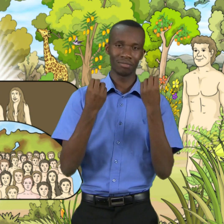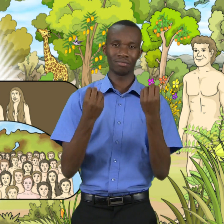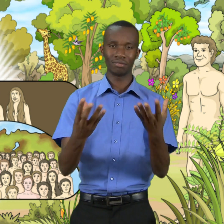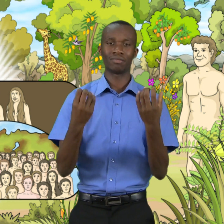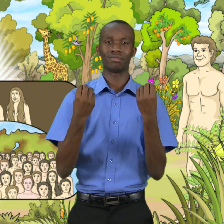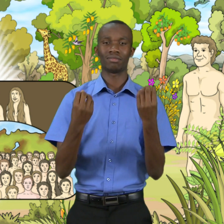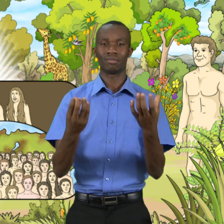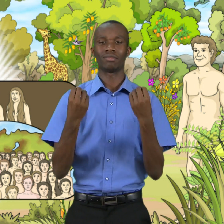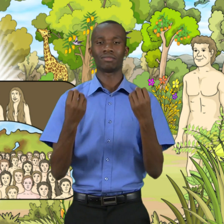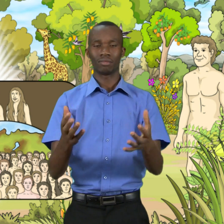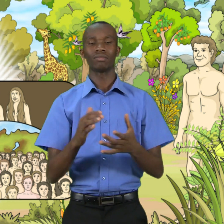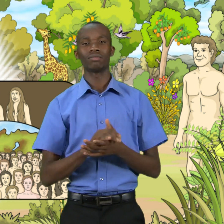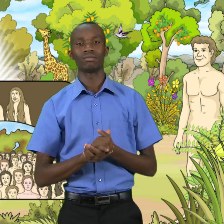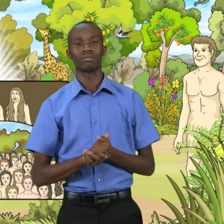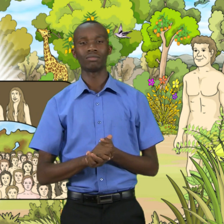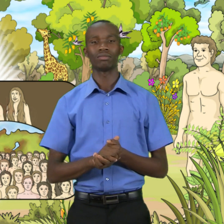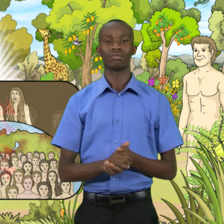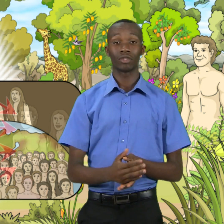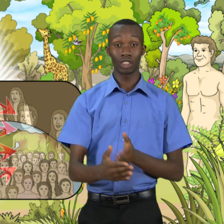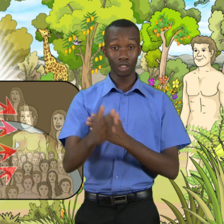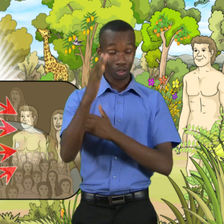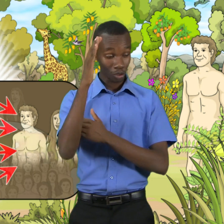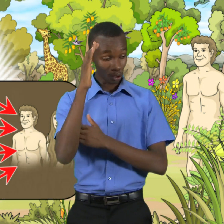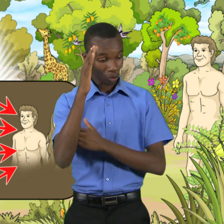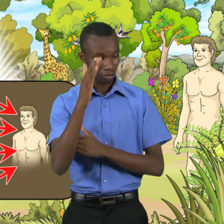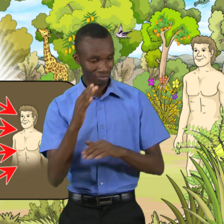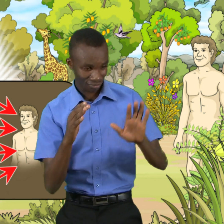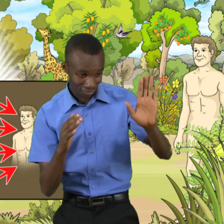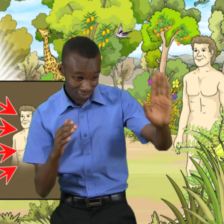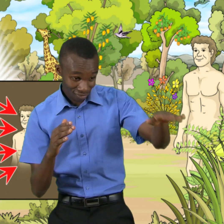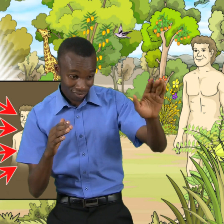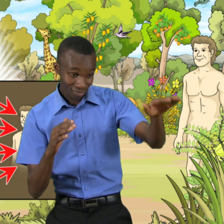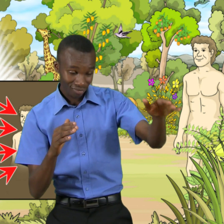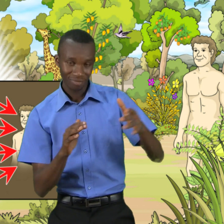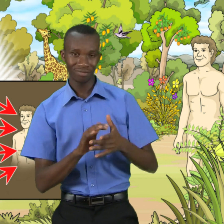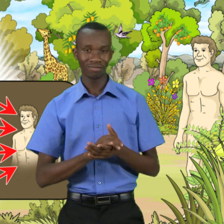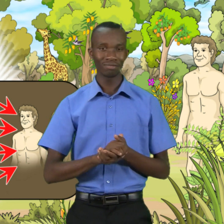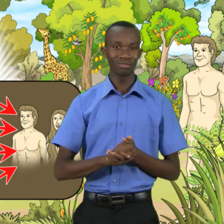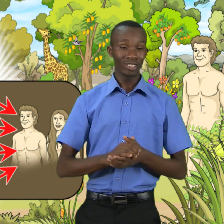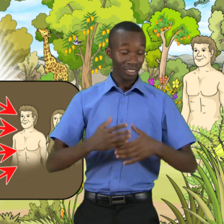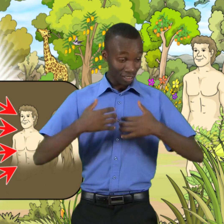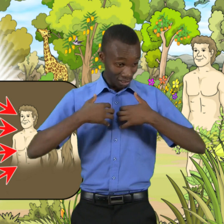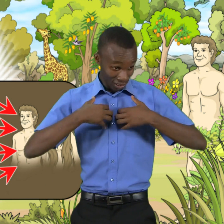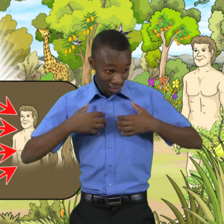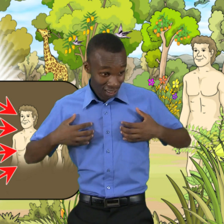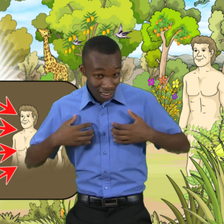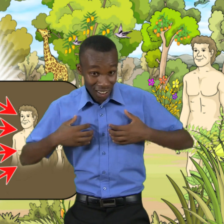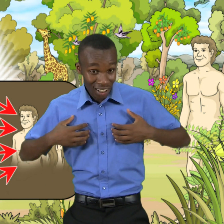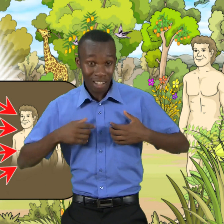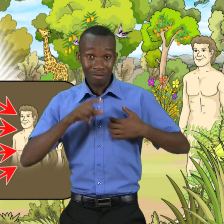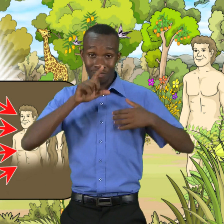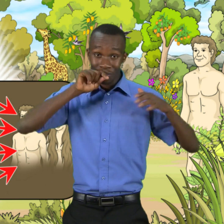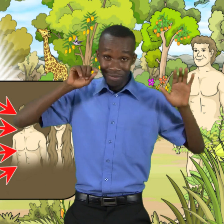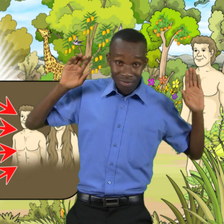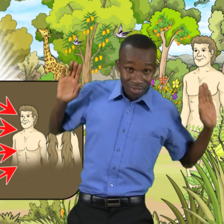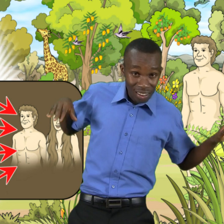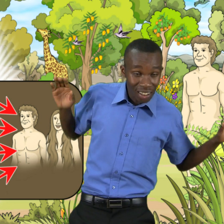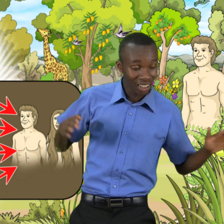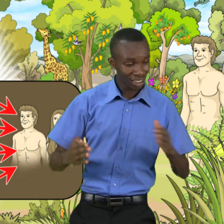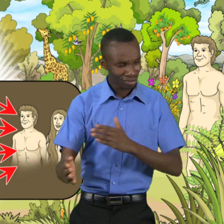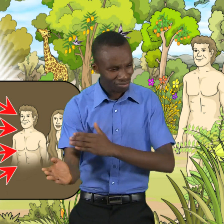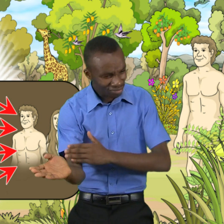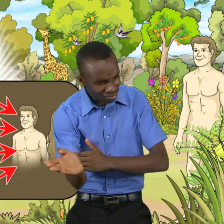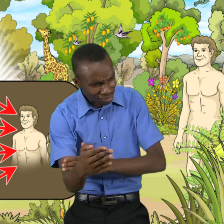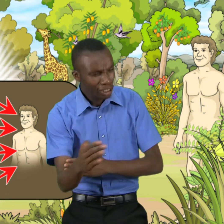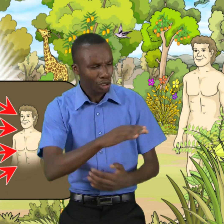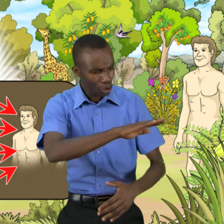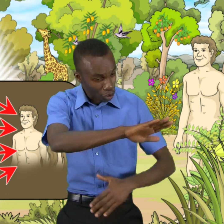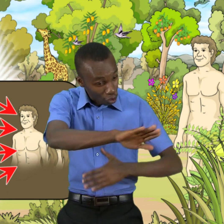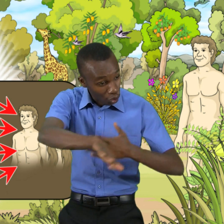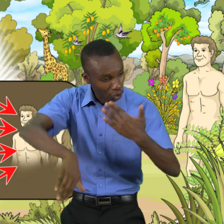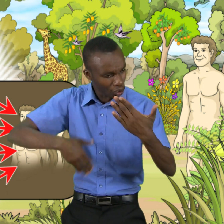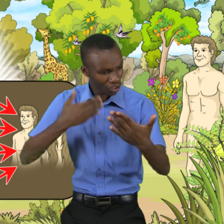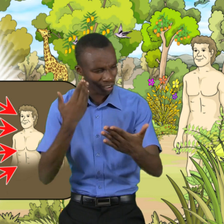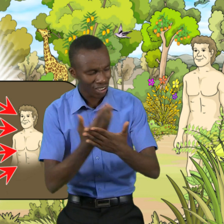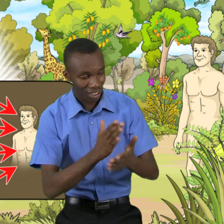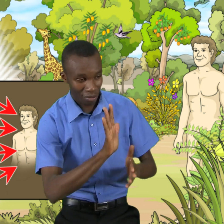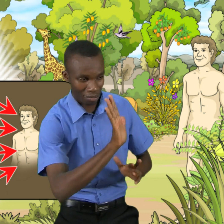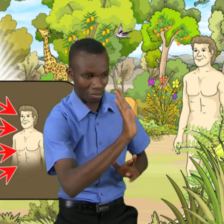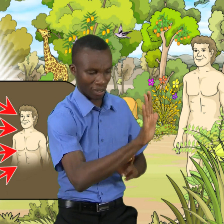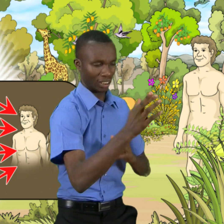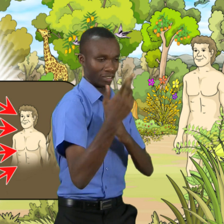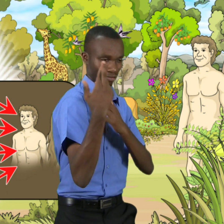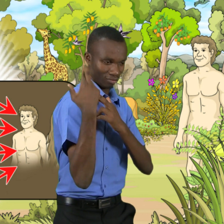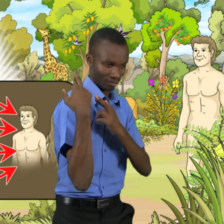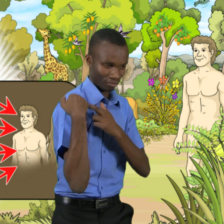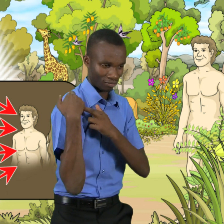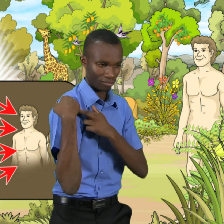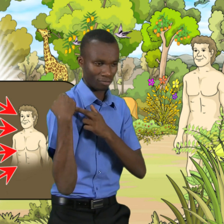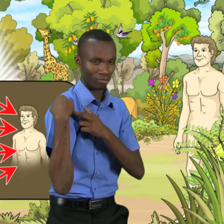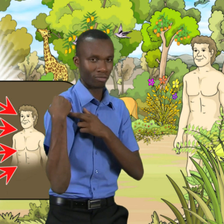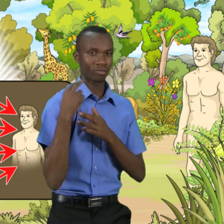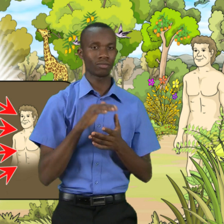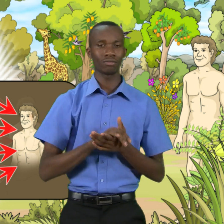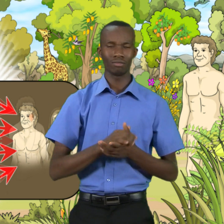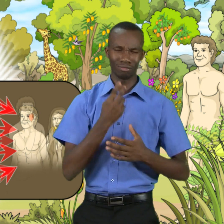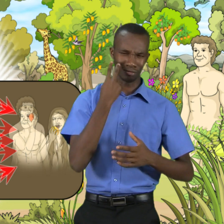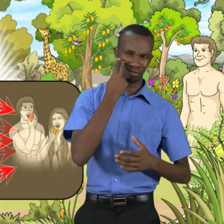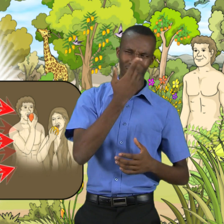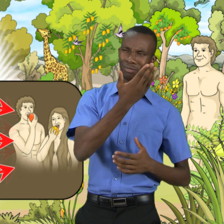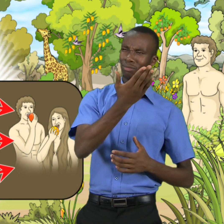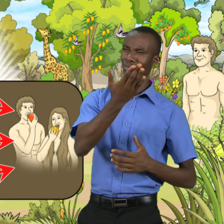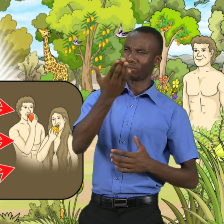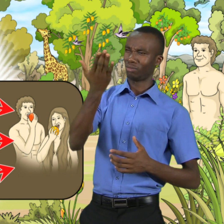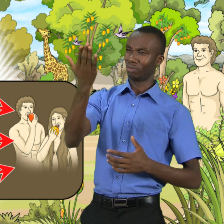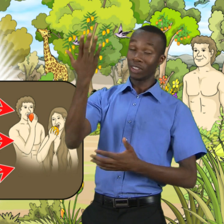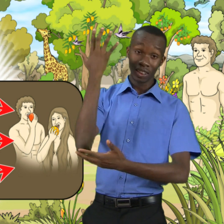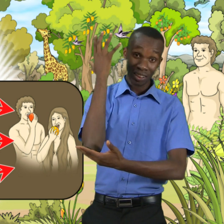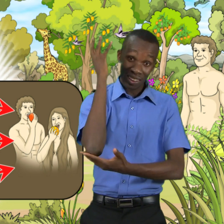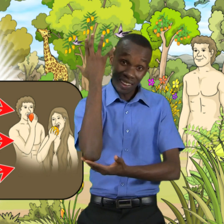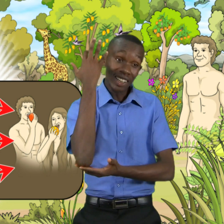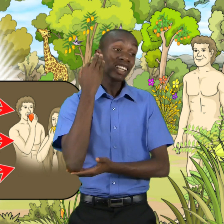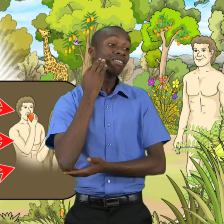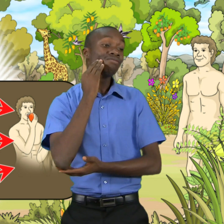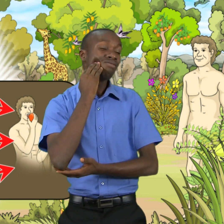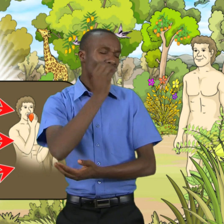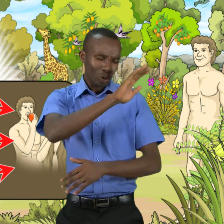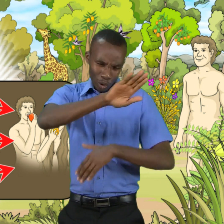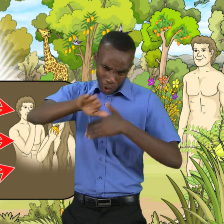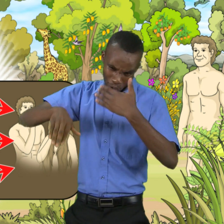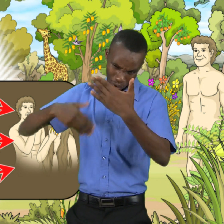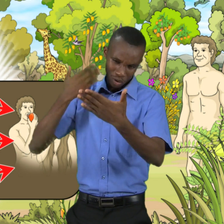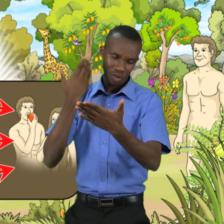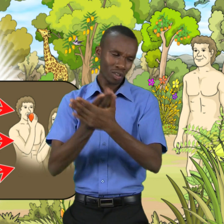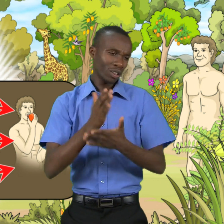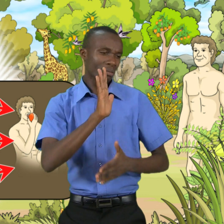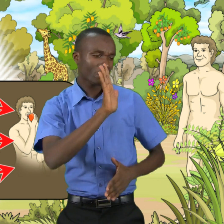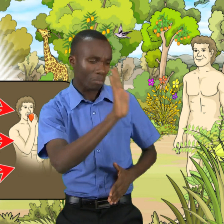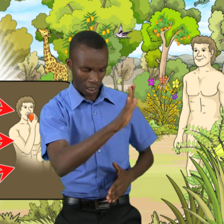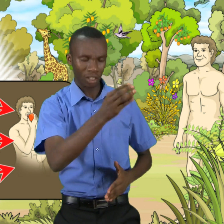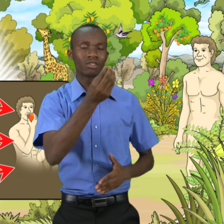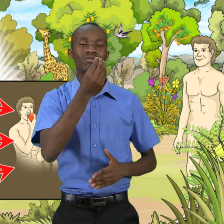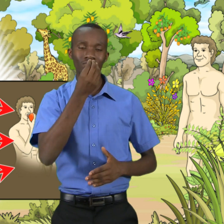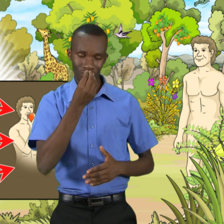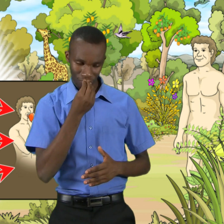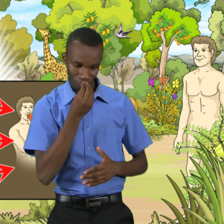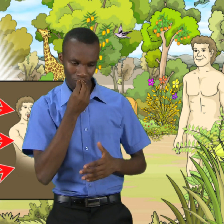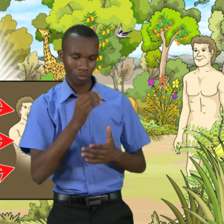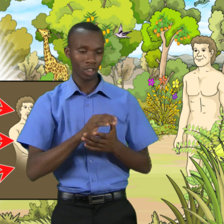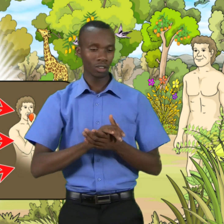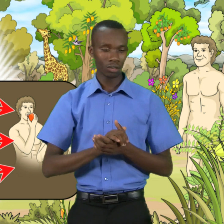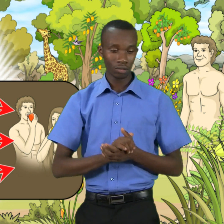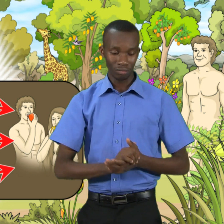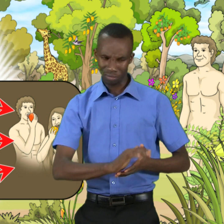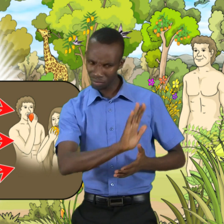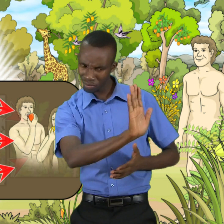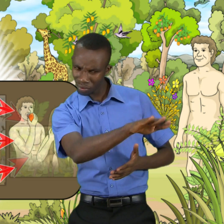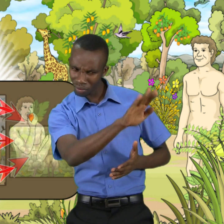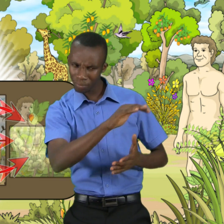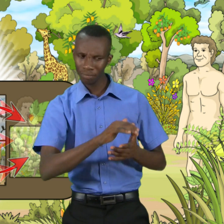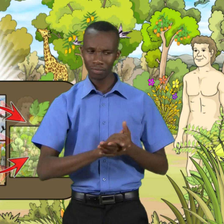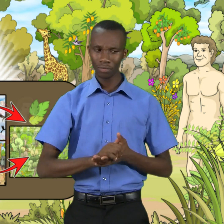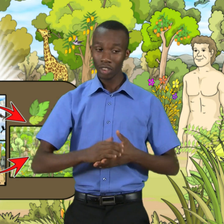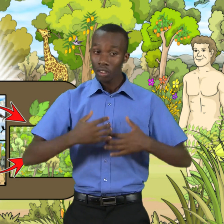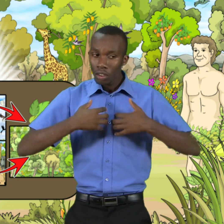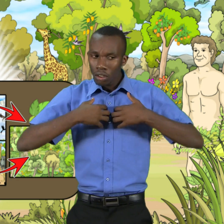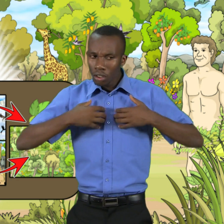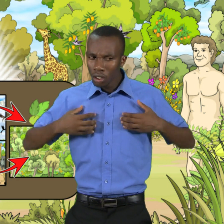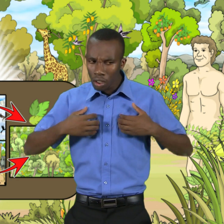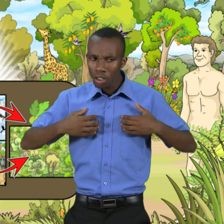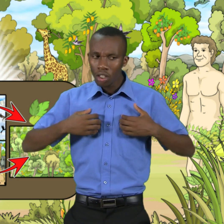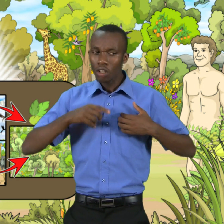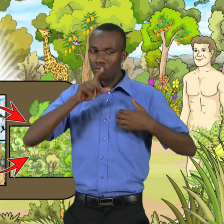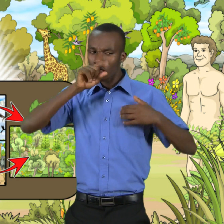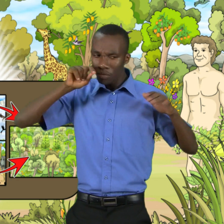rule over the fish of the sea and the birds of the air and every creature that crawls upon the earth.” Then God said, “Behold, I have given you every seed-bearing plant on the face of all the earth, and every tree whose fruit contains seed. They will be yours for food.